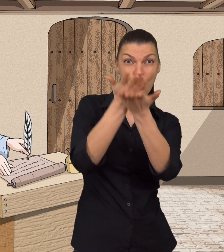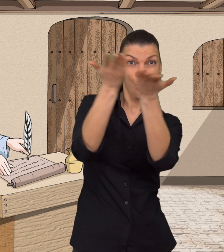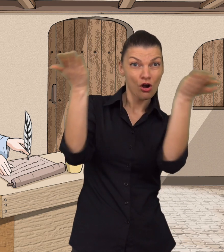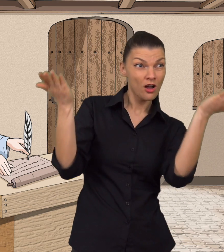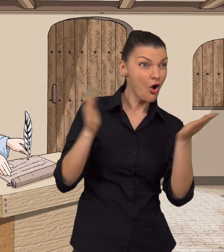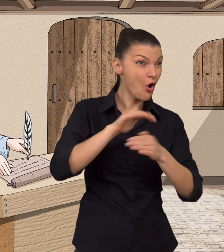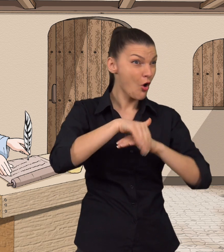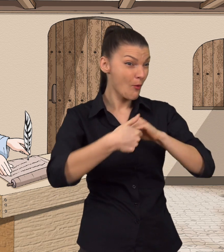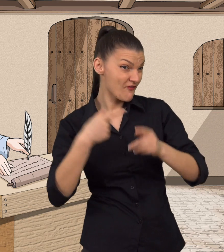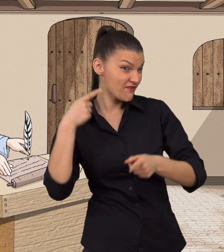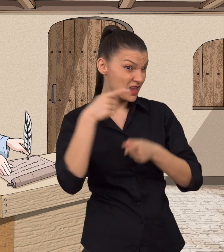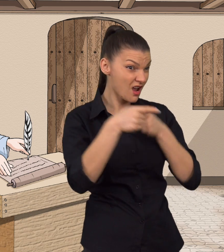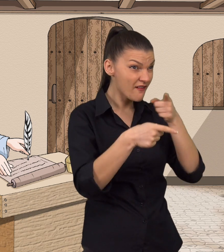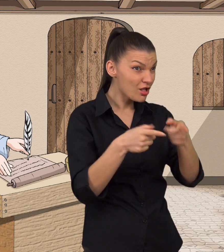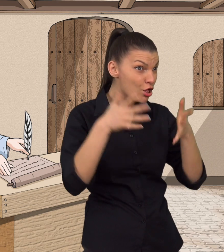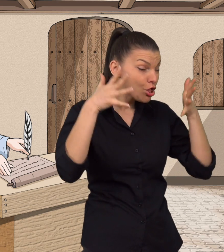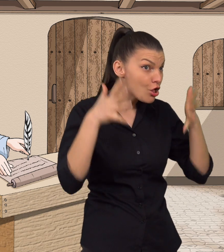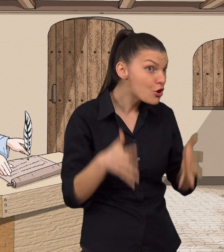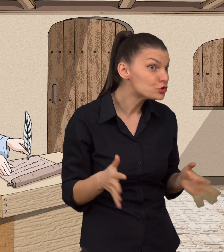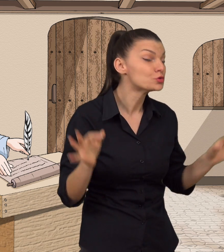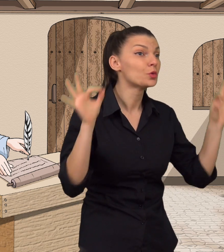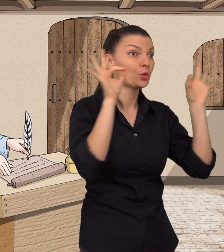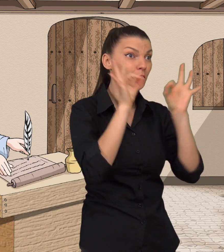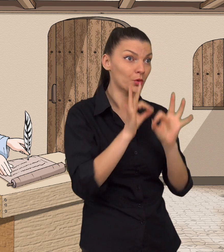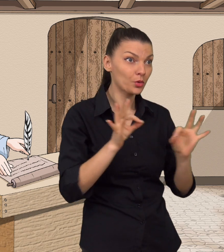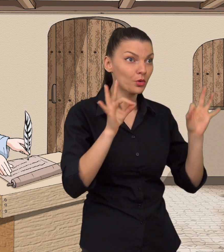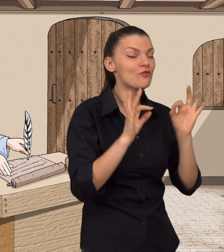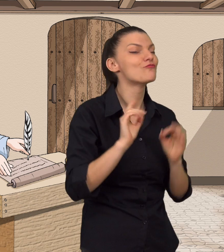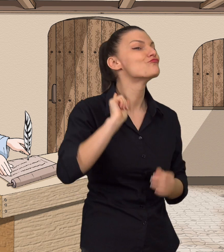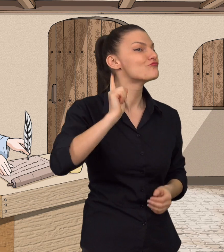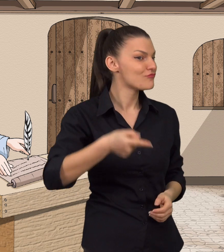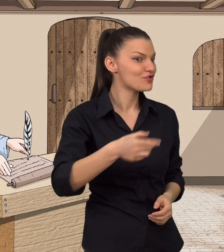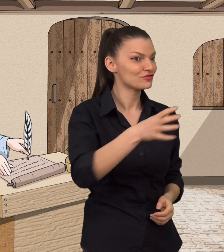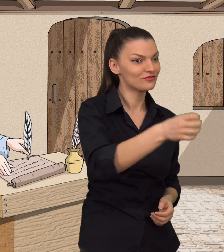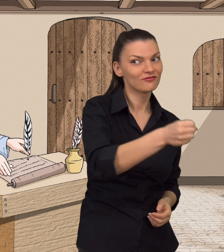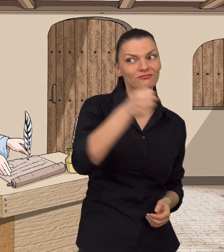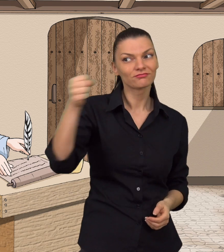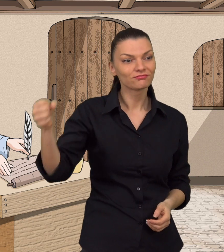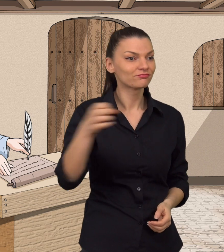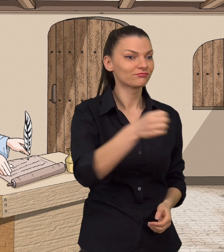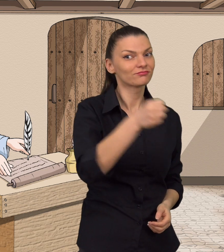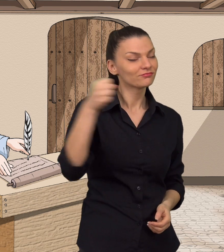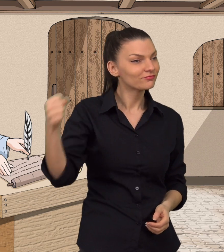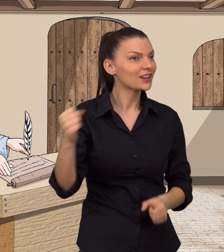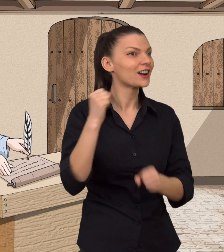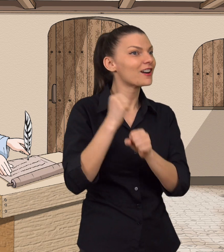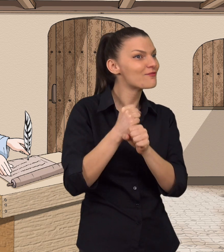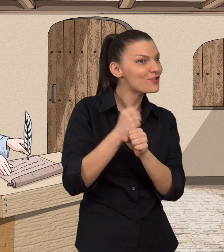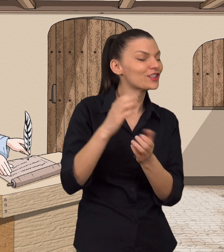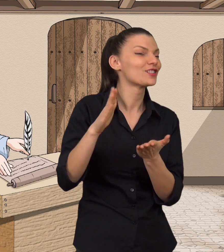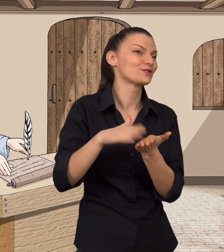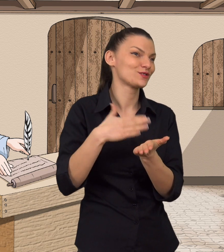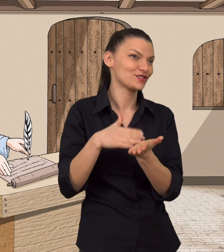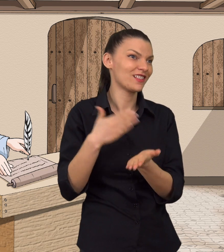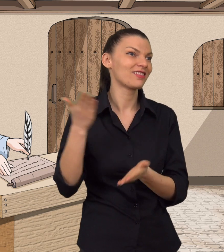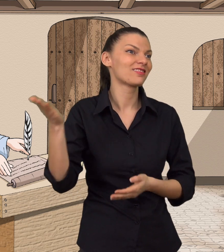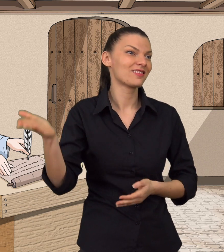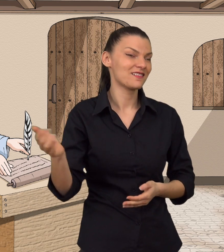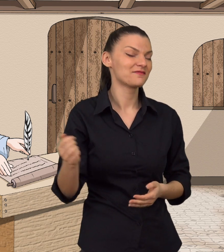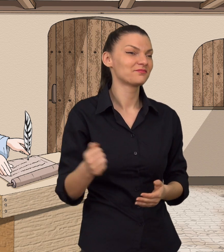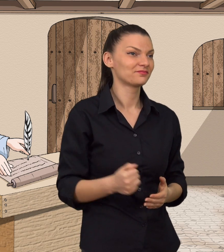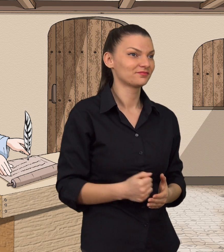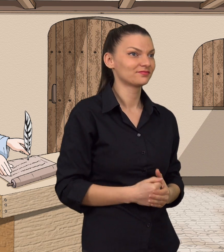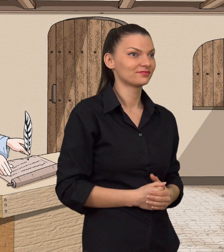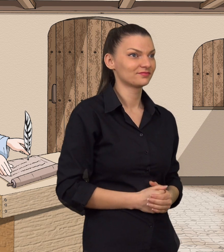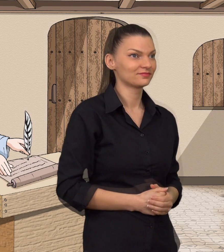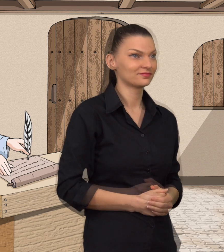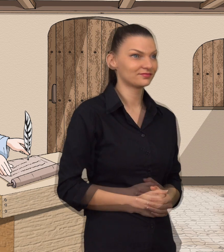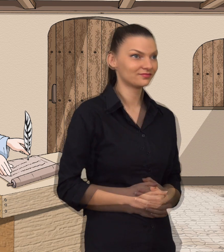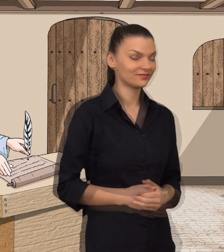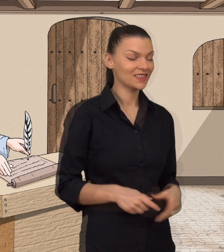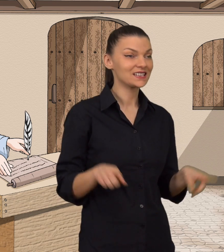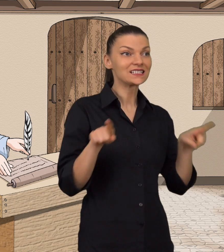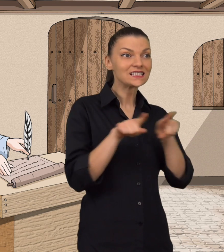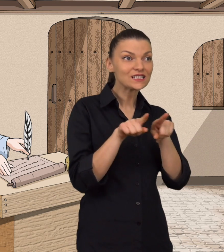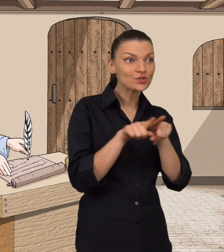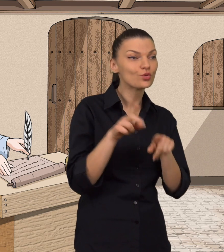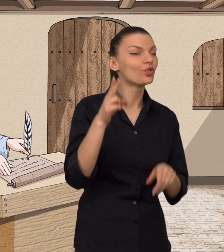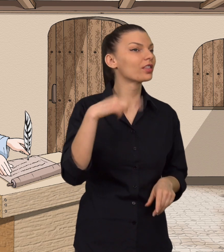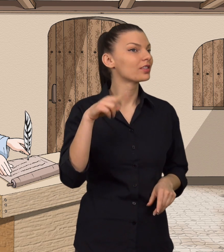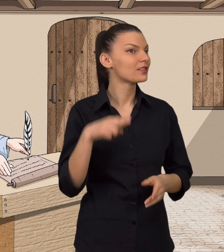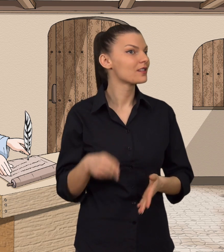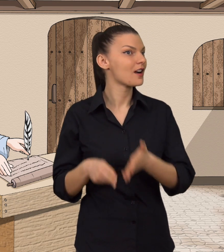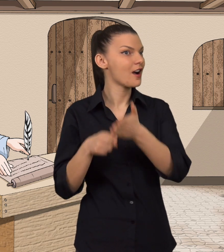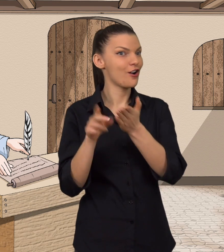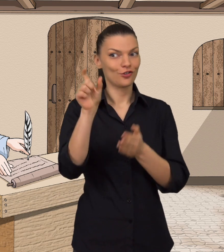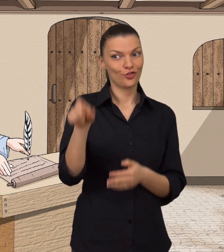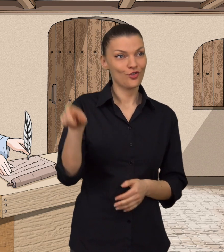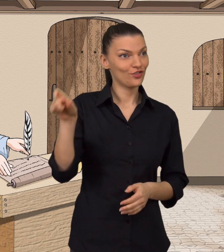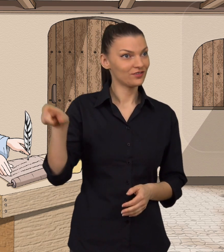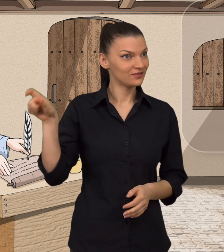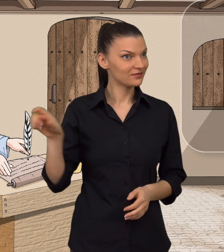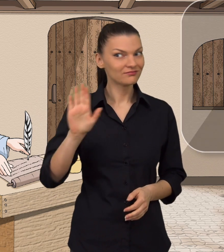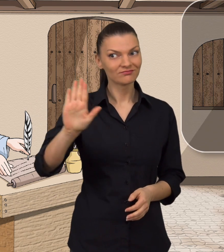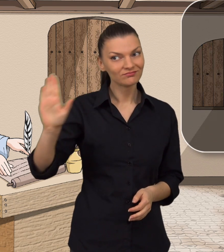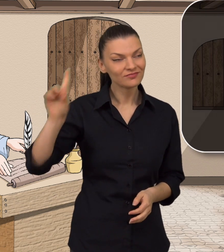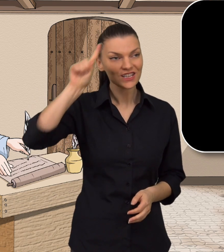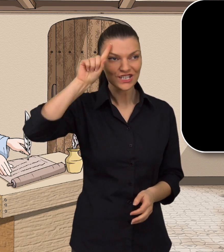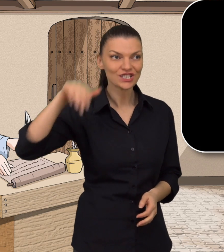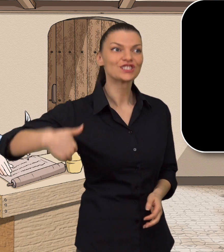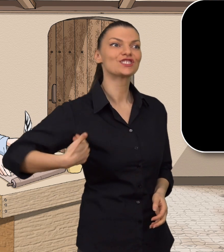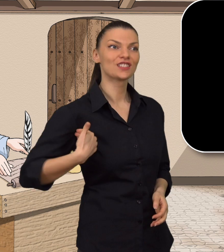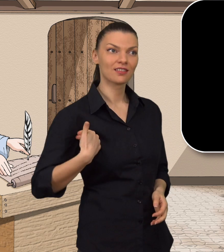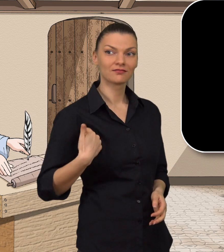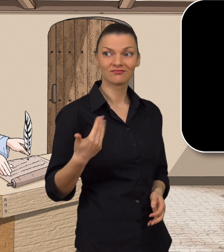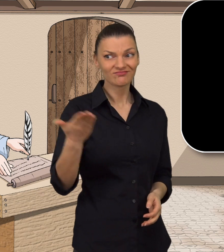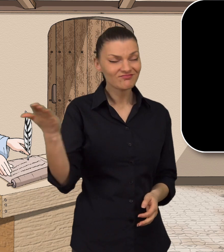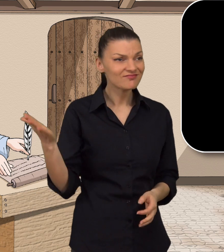Then, if they are above reproach, let them serve as deacons.